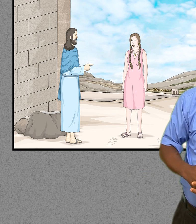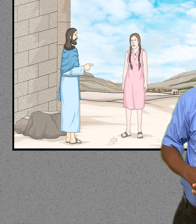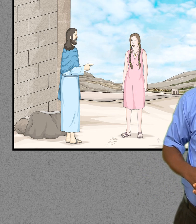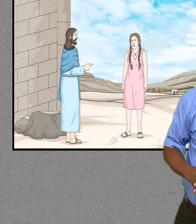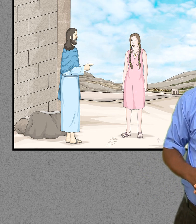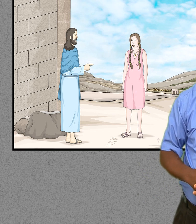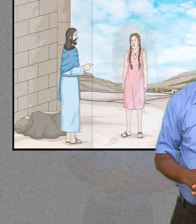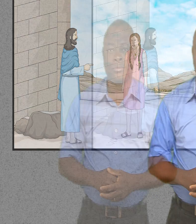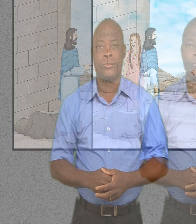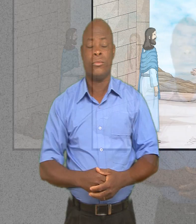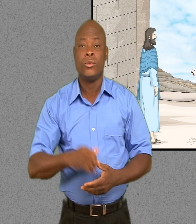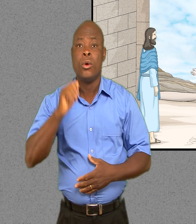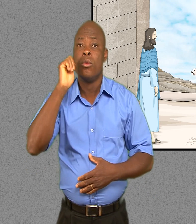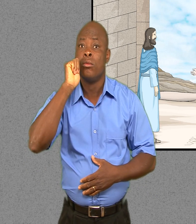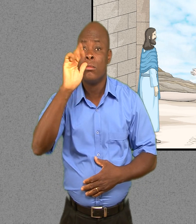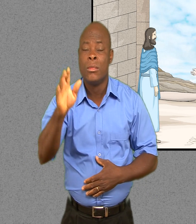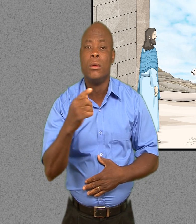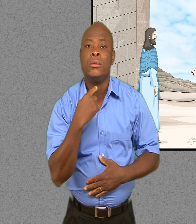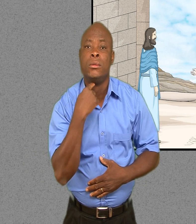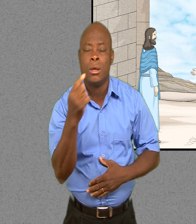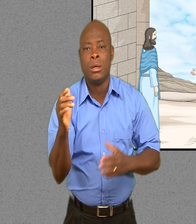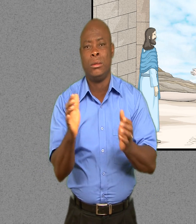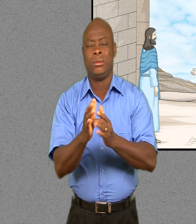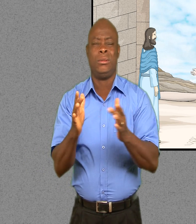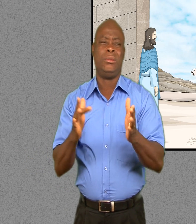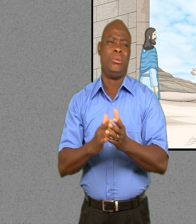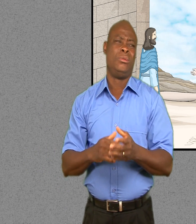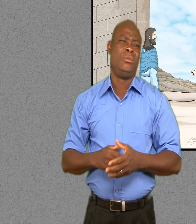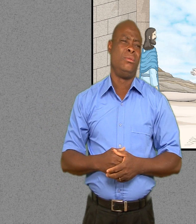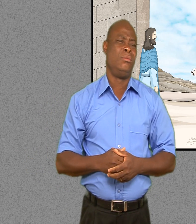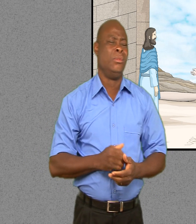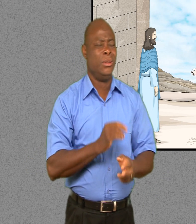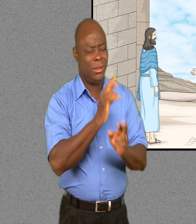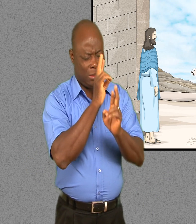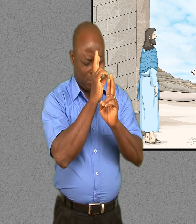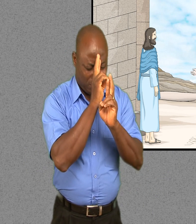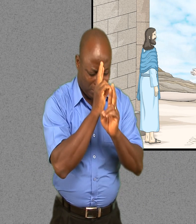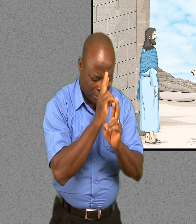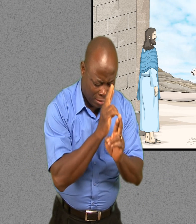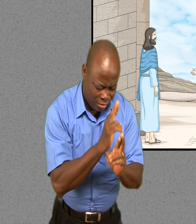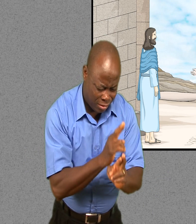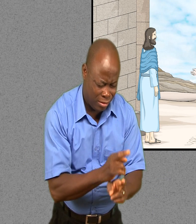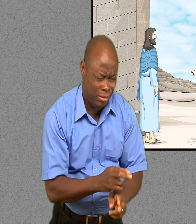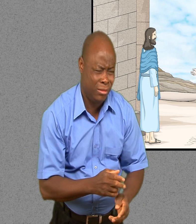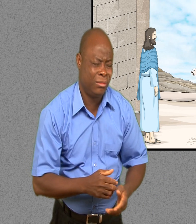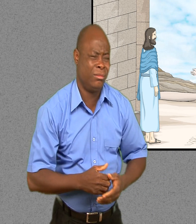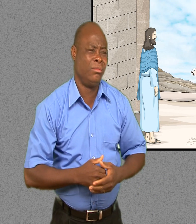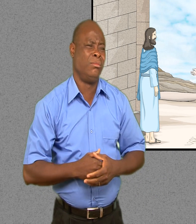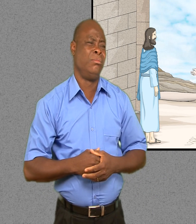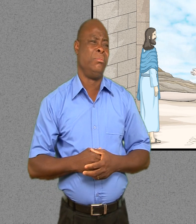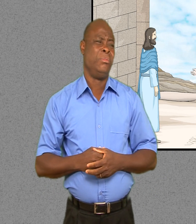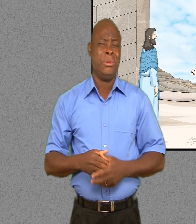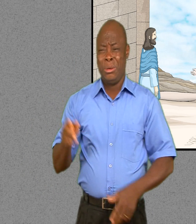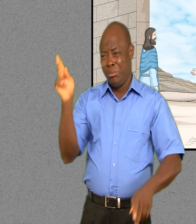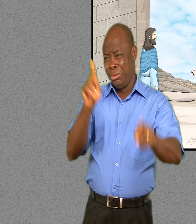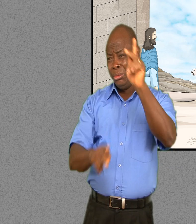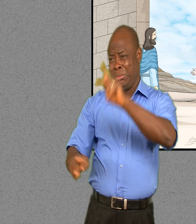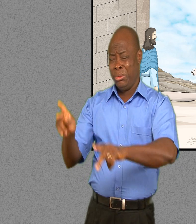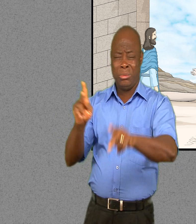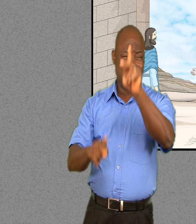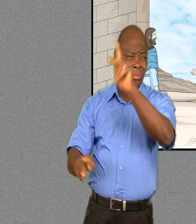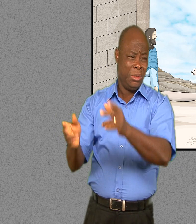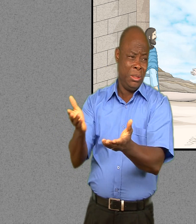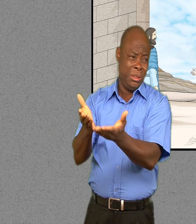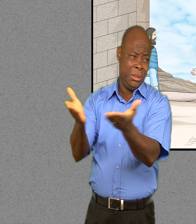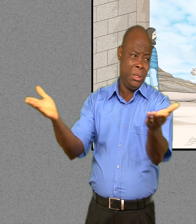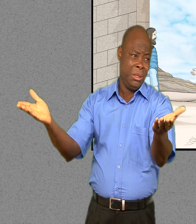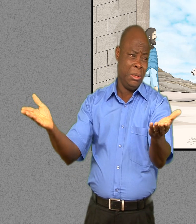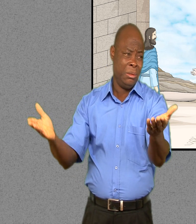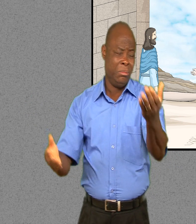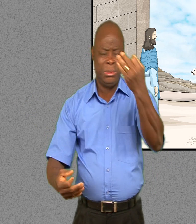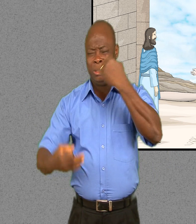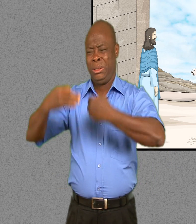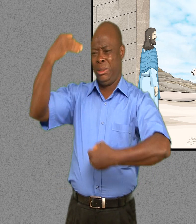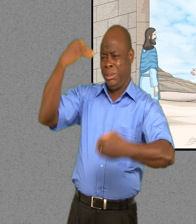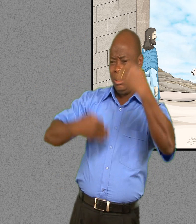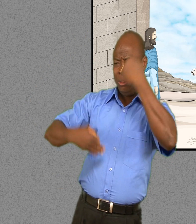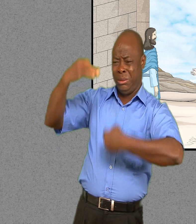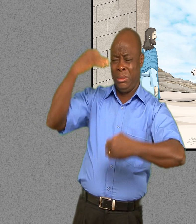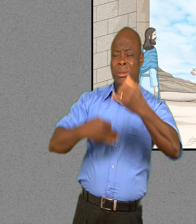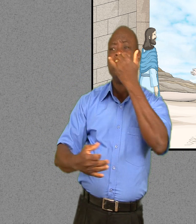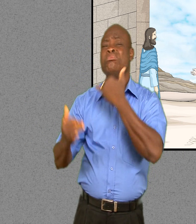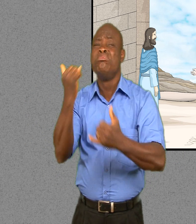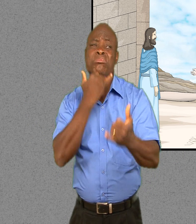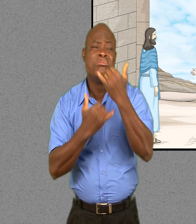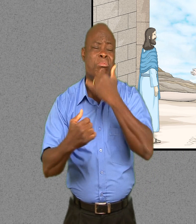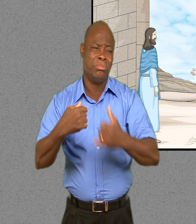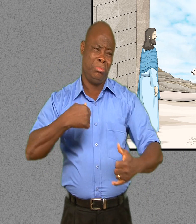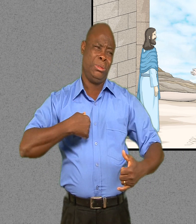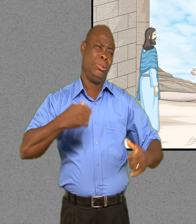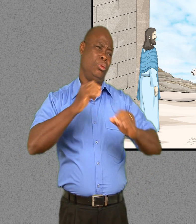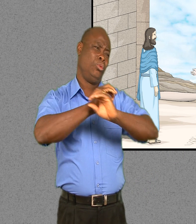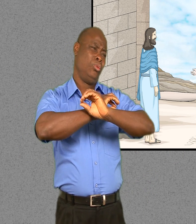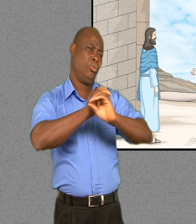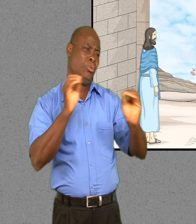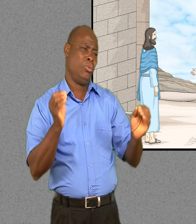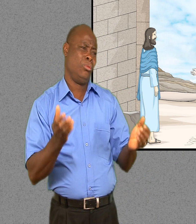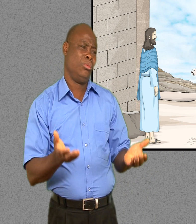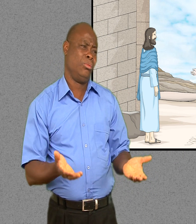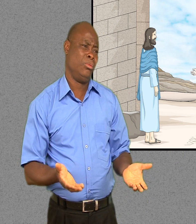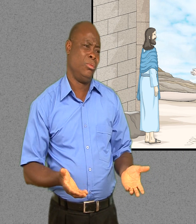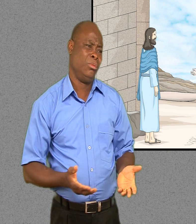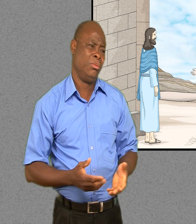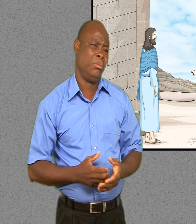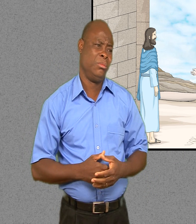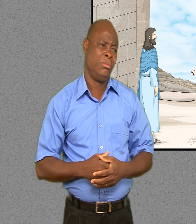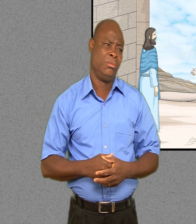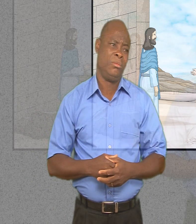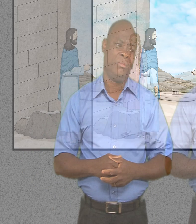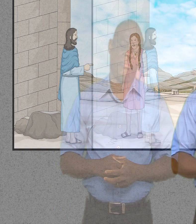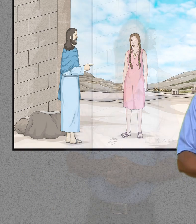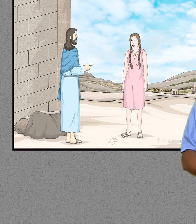“No one, Lord,” she answered.